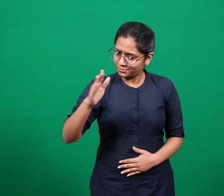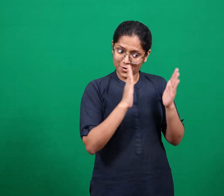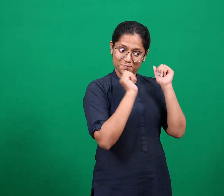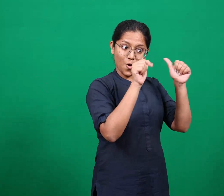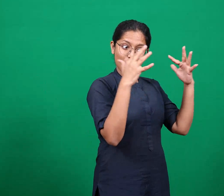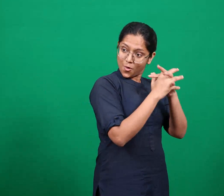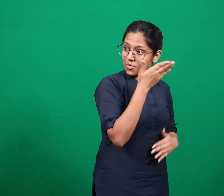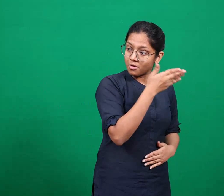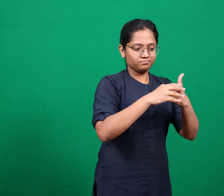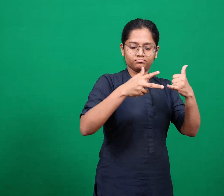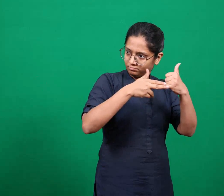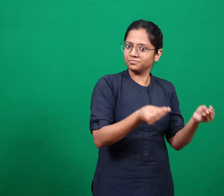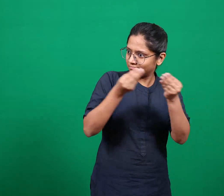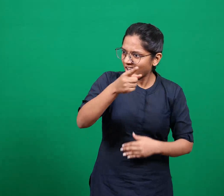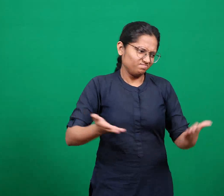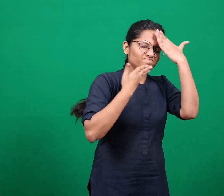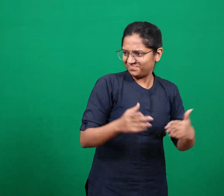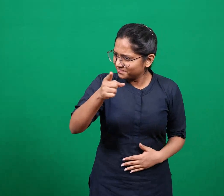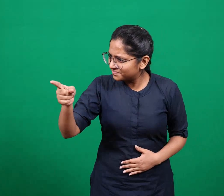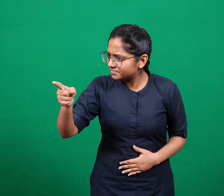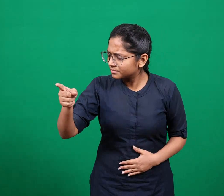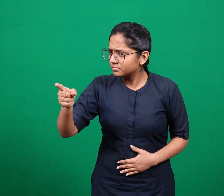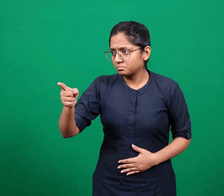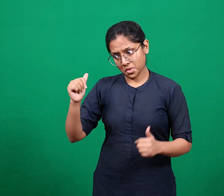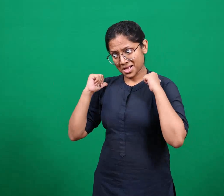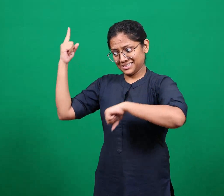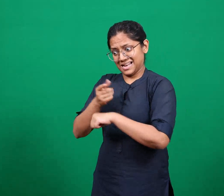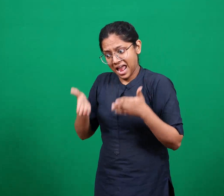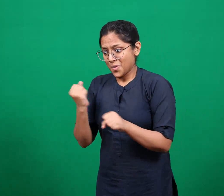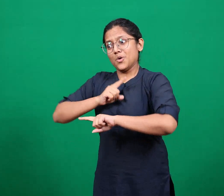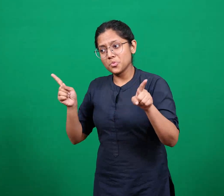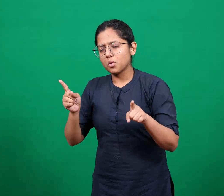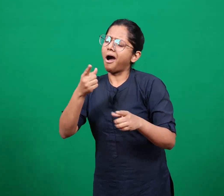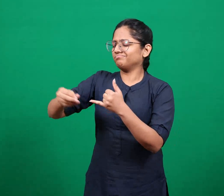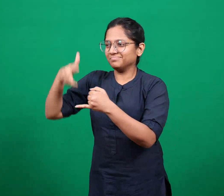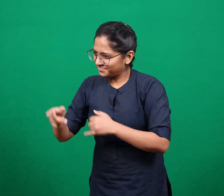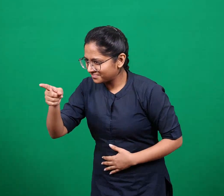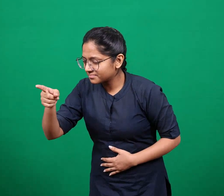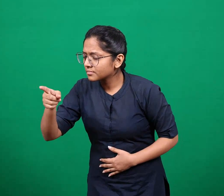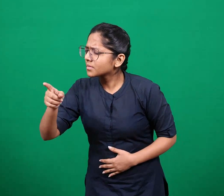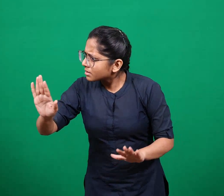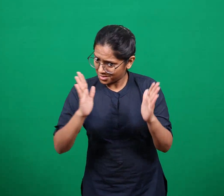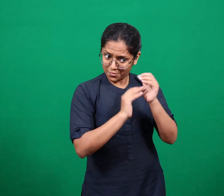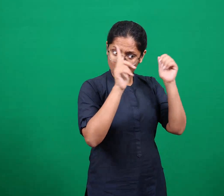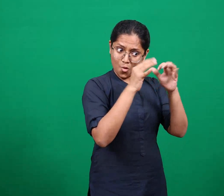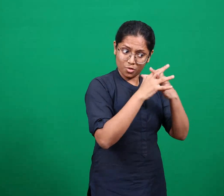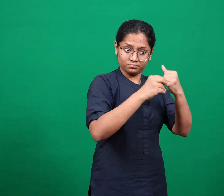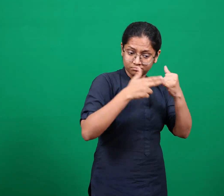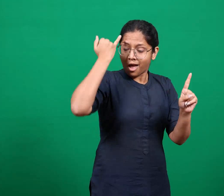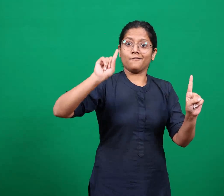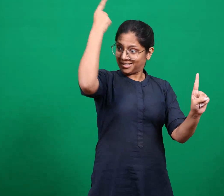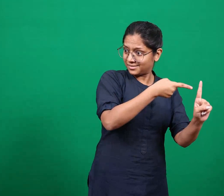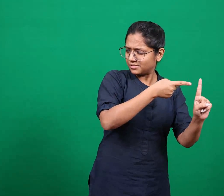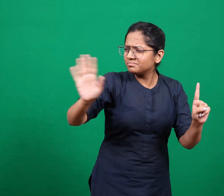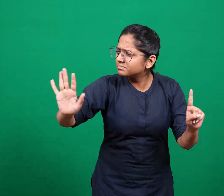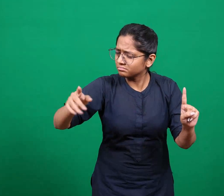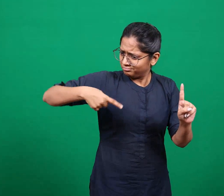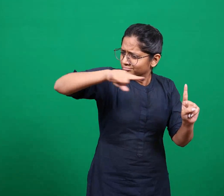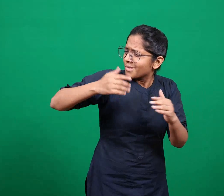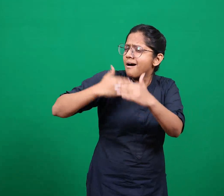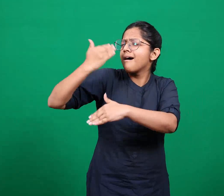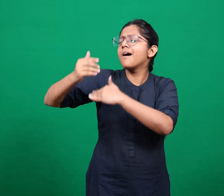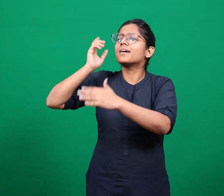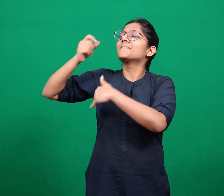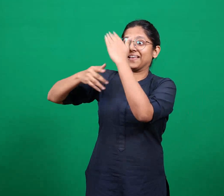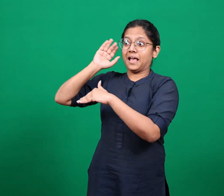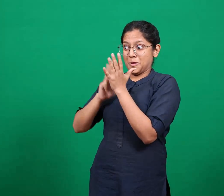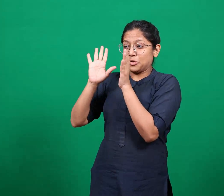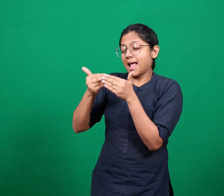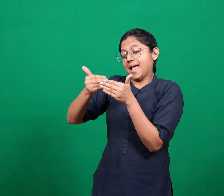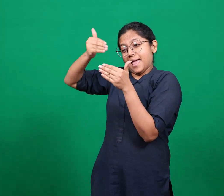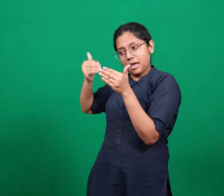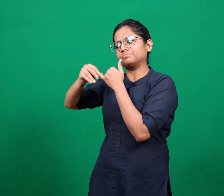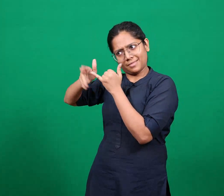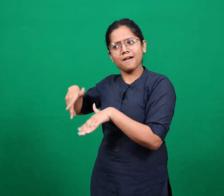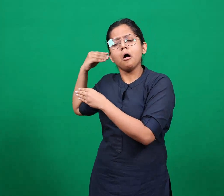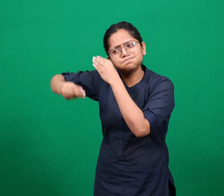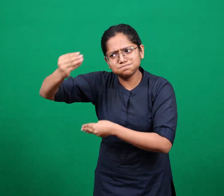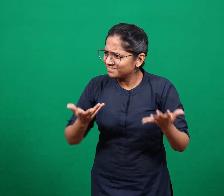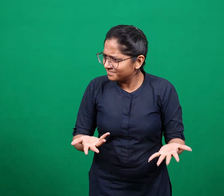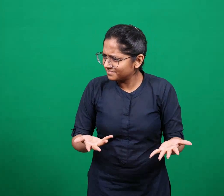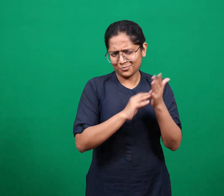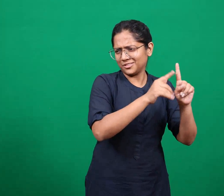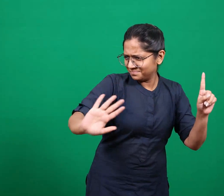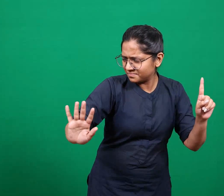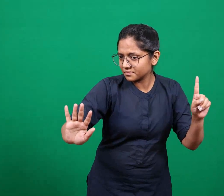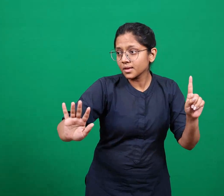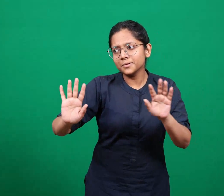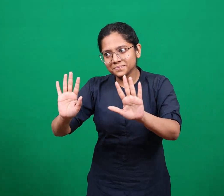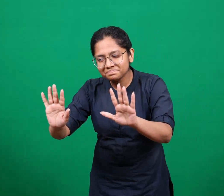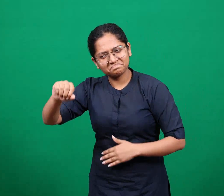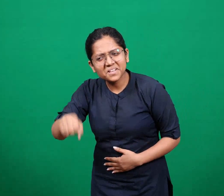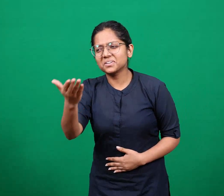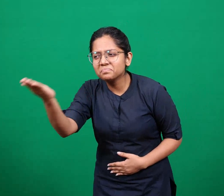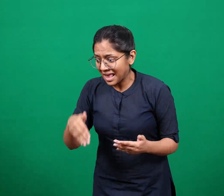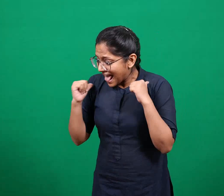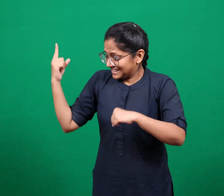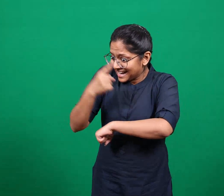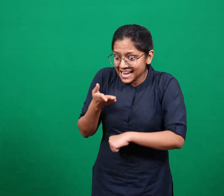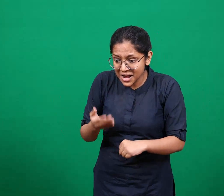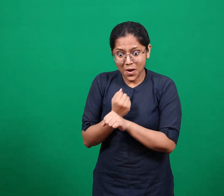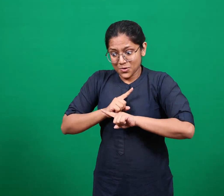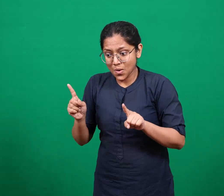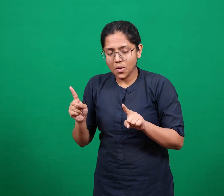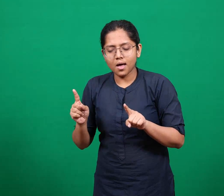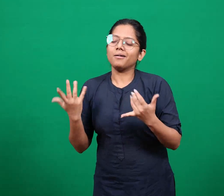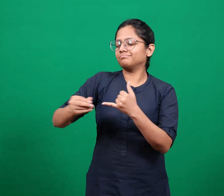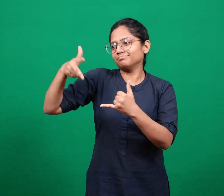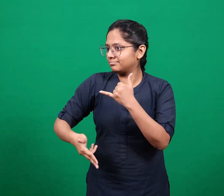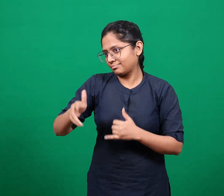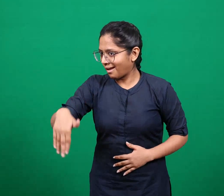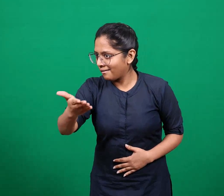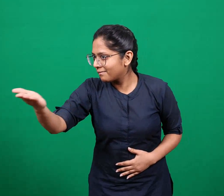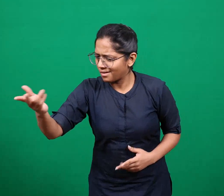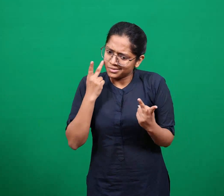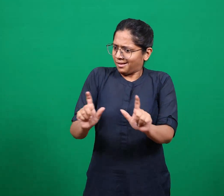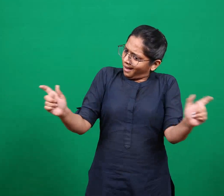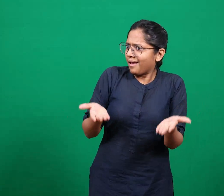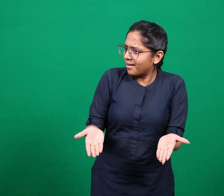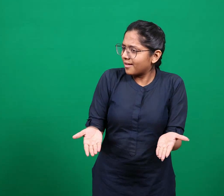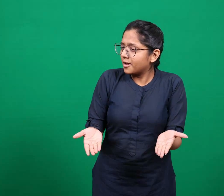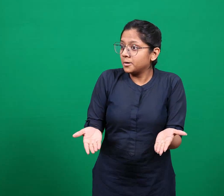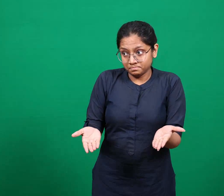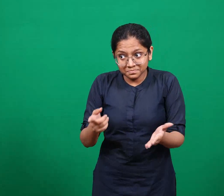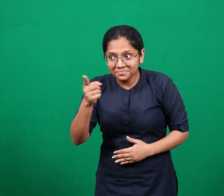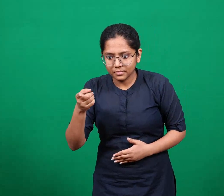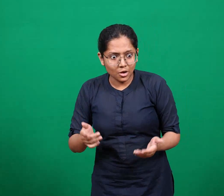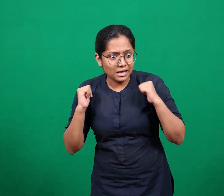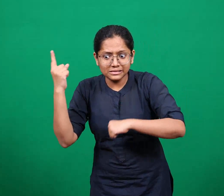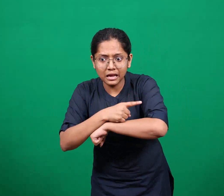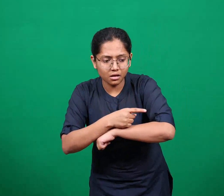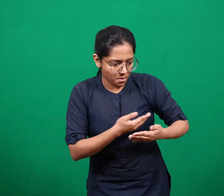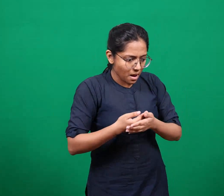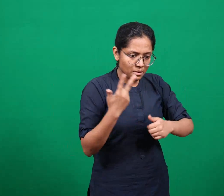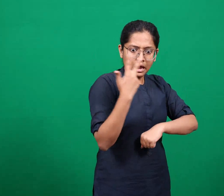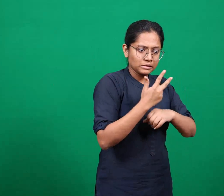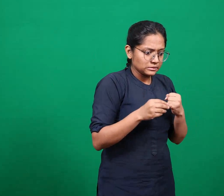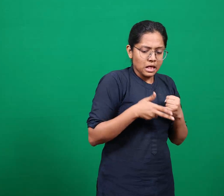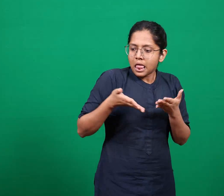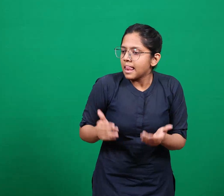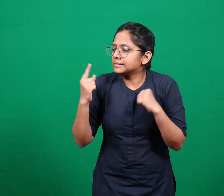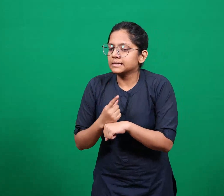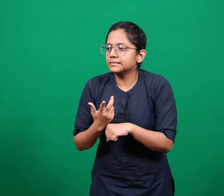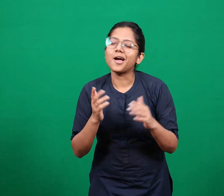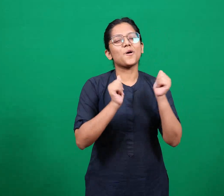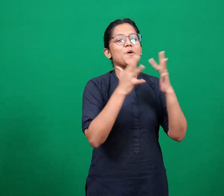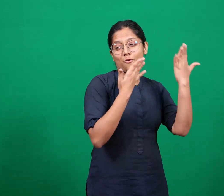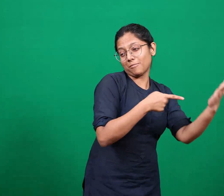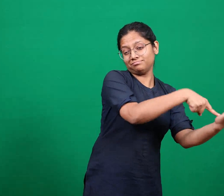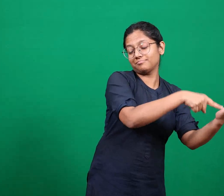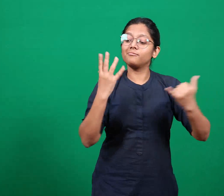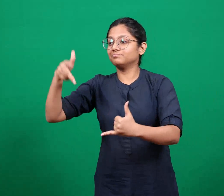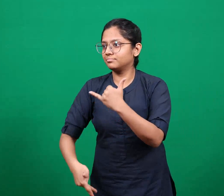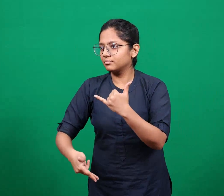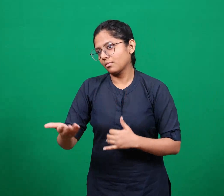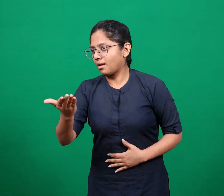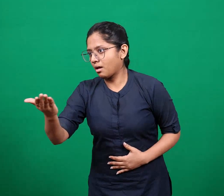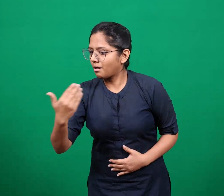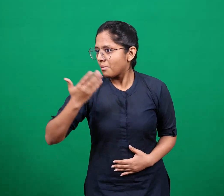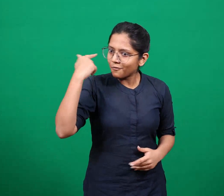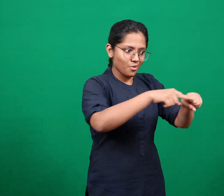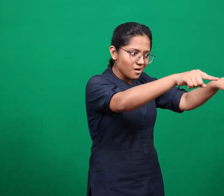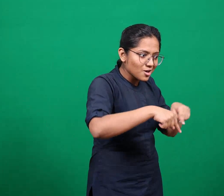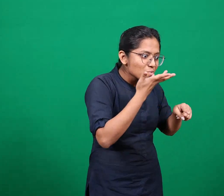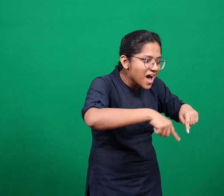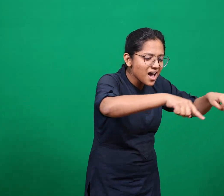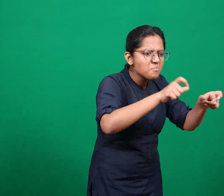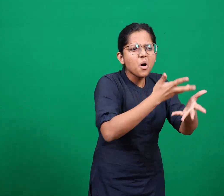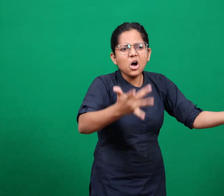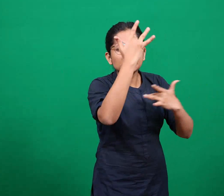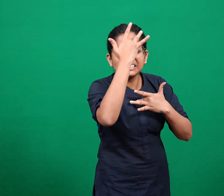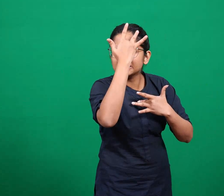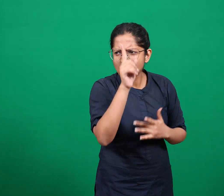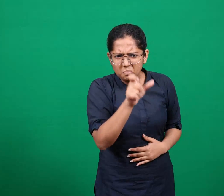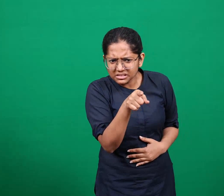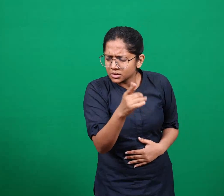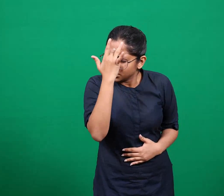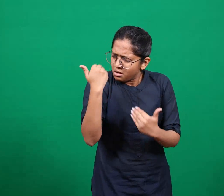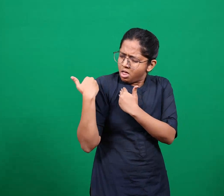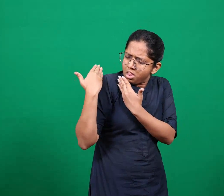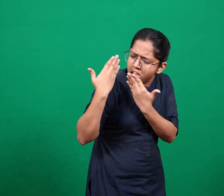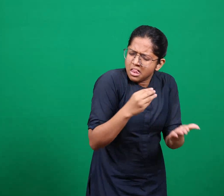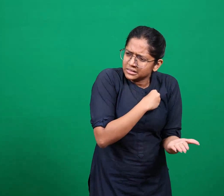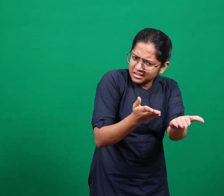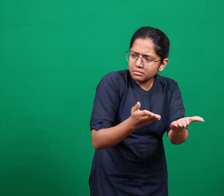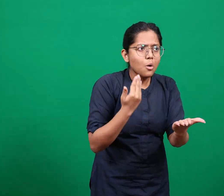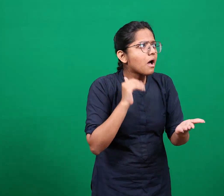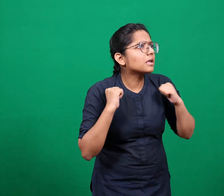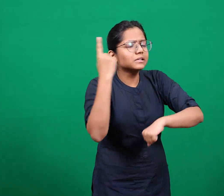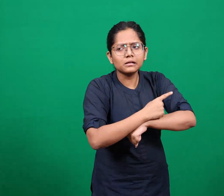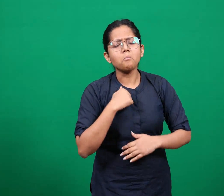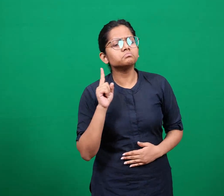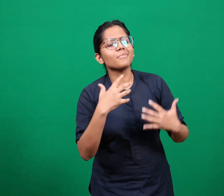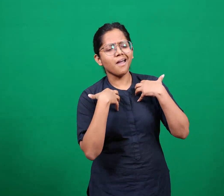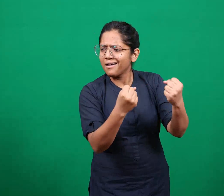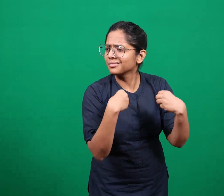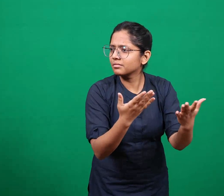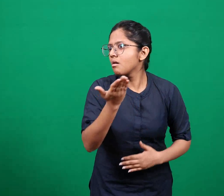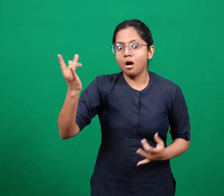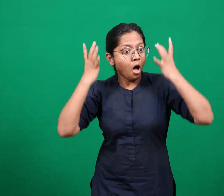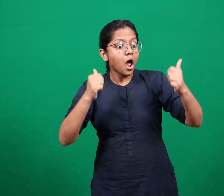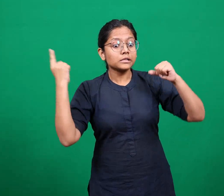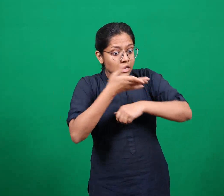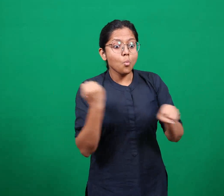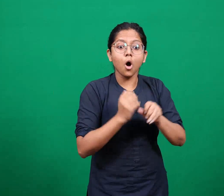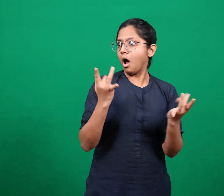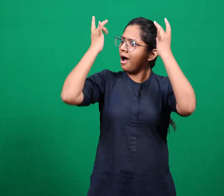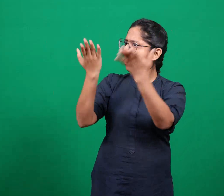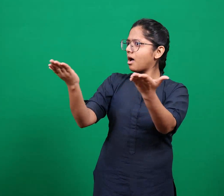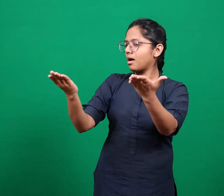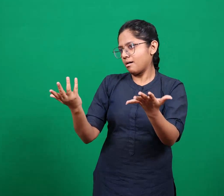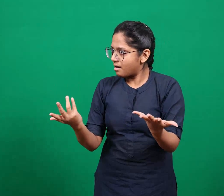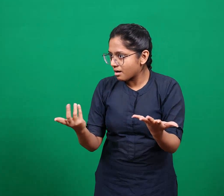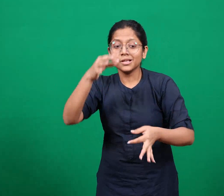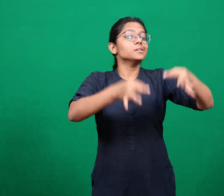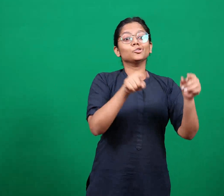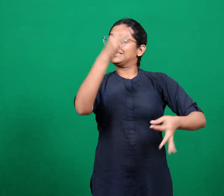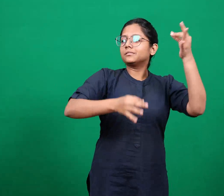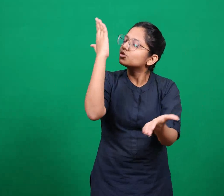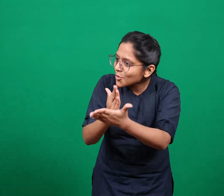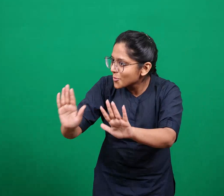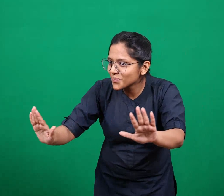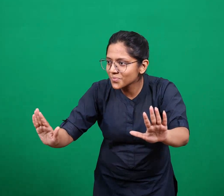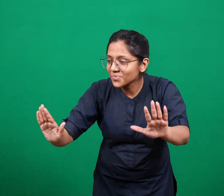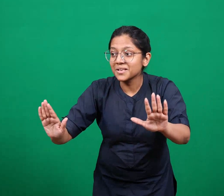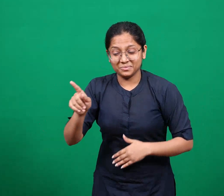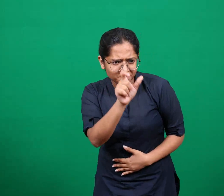But because Moses gave you circumcision, you circumcise a boy on the Sabbath (not that it is from Moses, but from the patriarchs.) If a boy can be circumcised on the Sabbath so that the law of Moses will not be broken, why are you angry with Me for making the whole man well on the Sabbath?